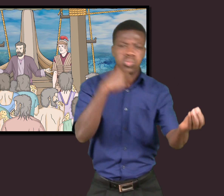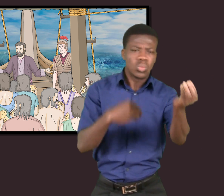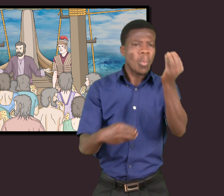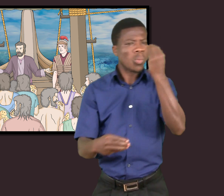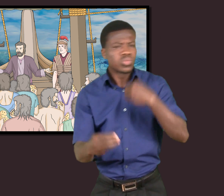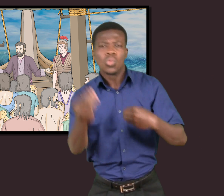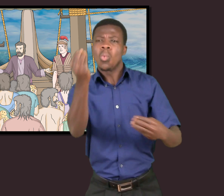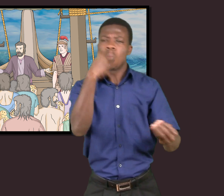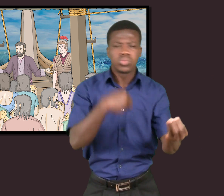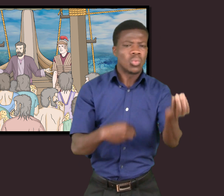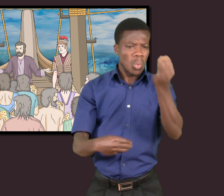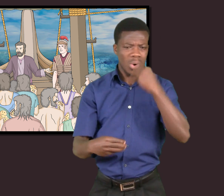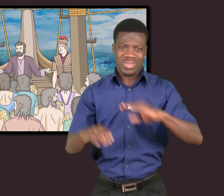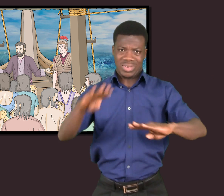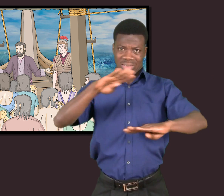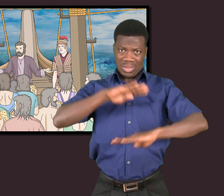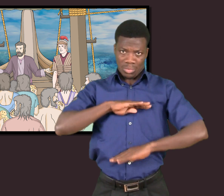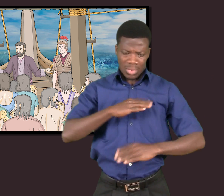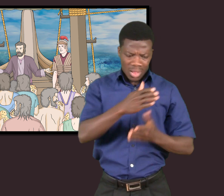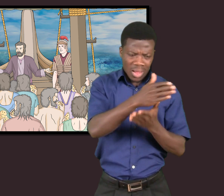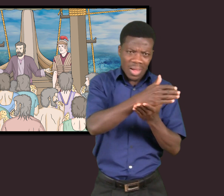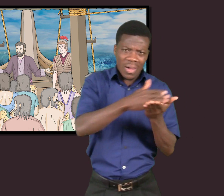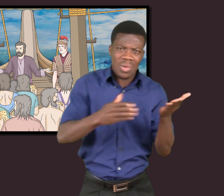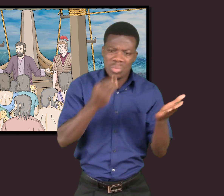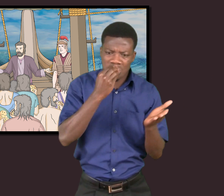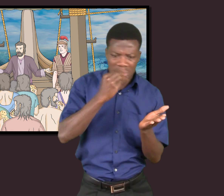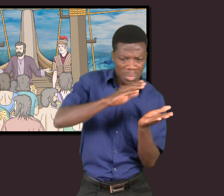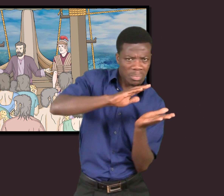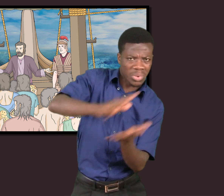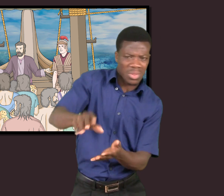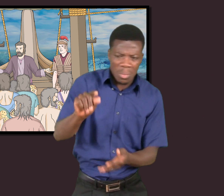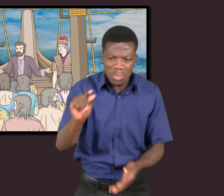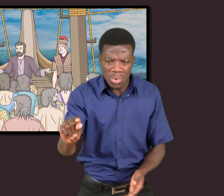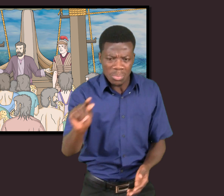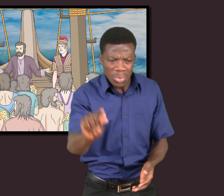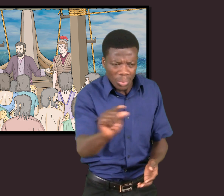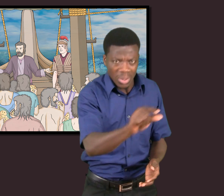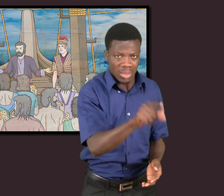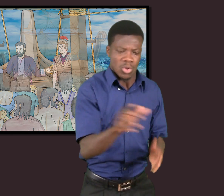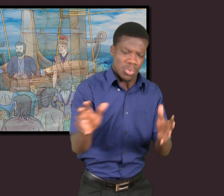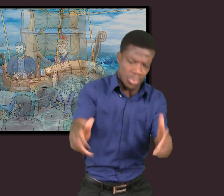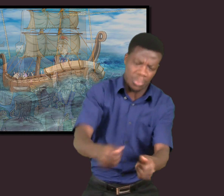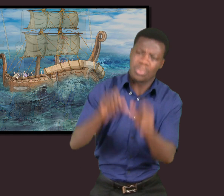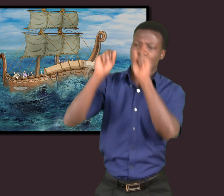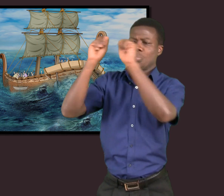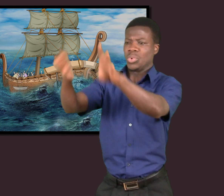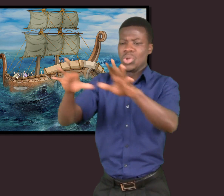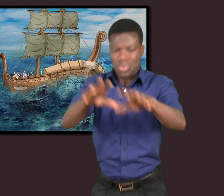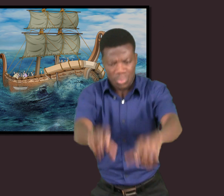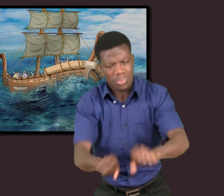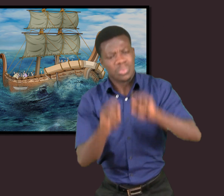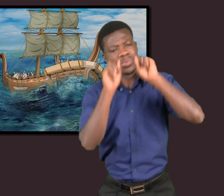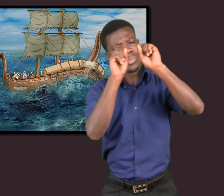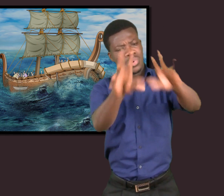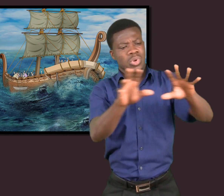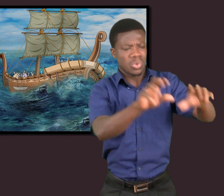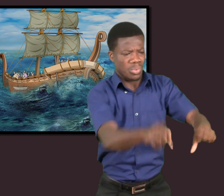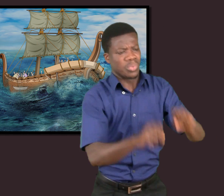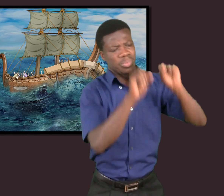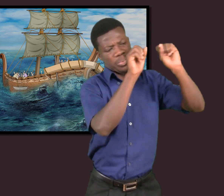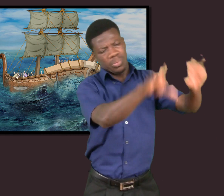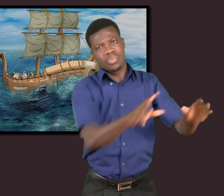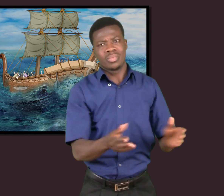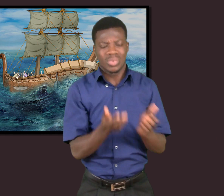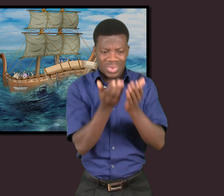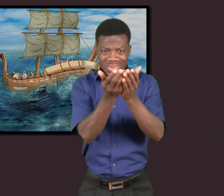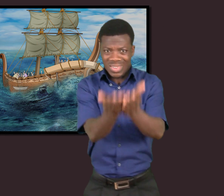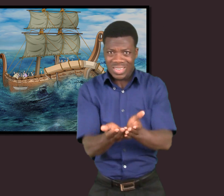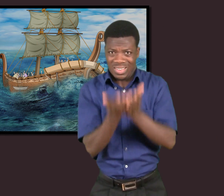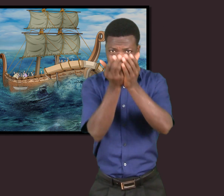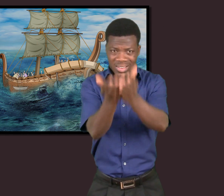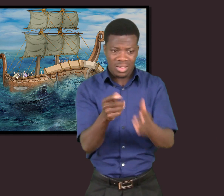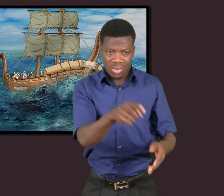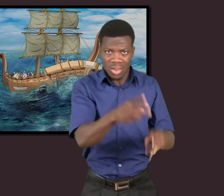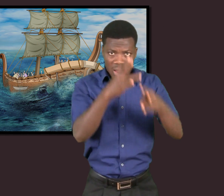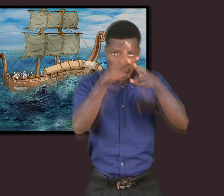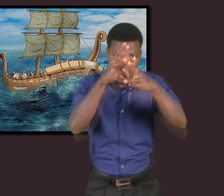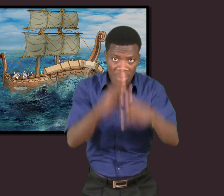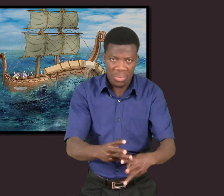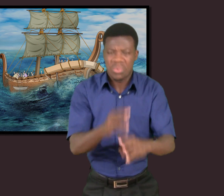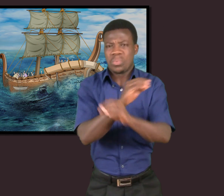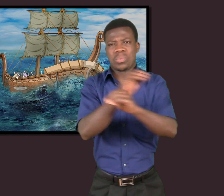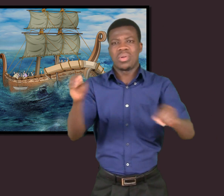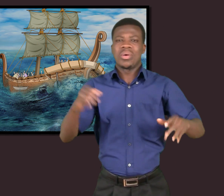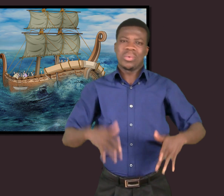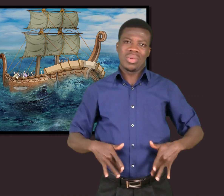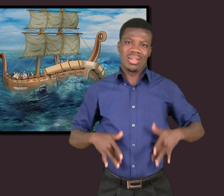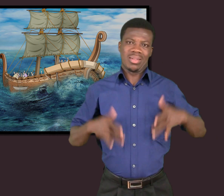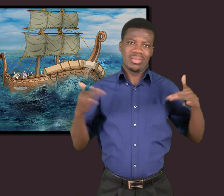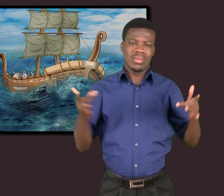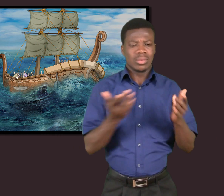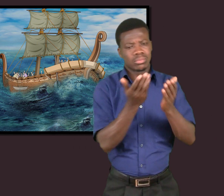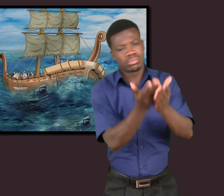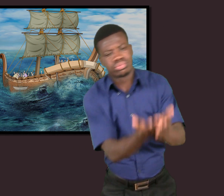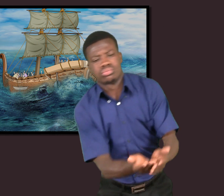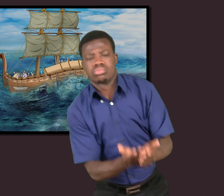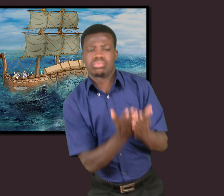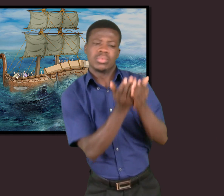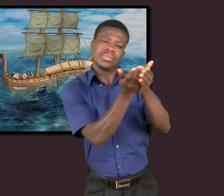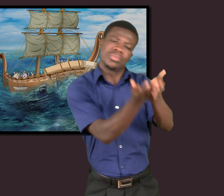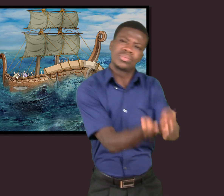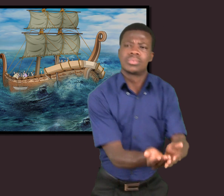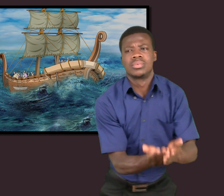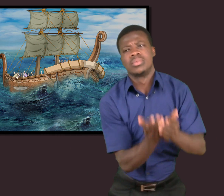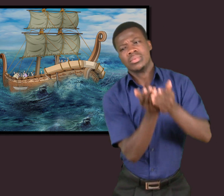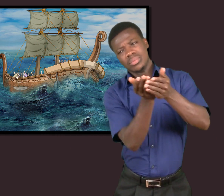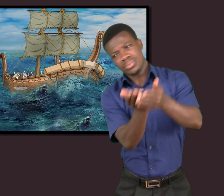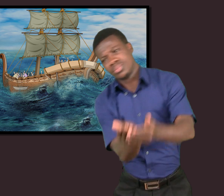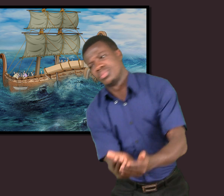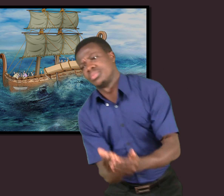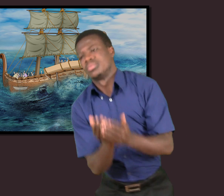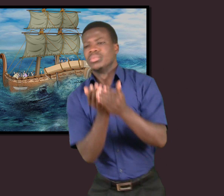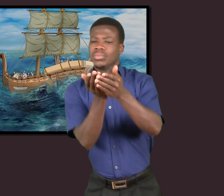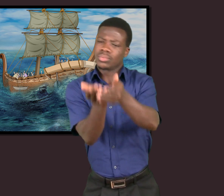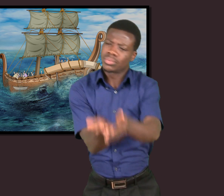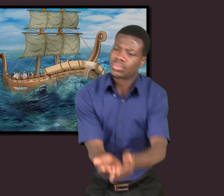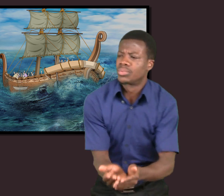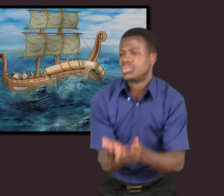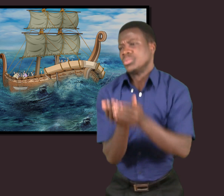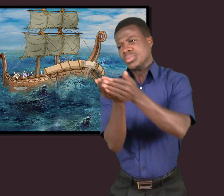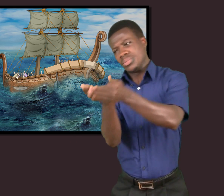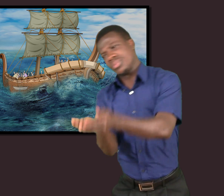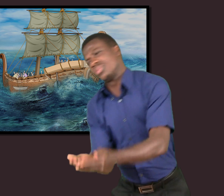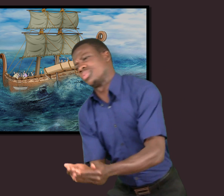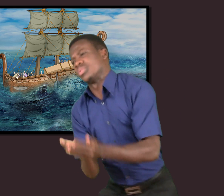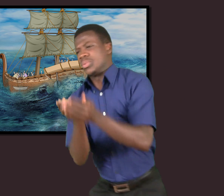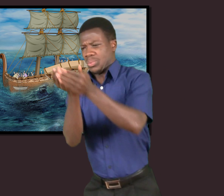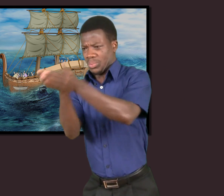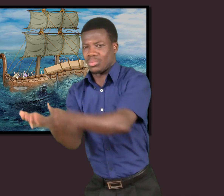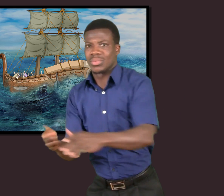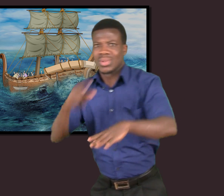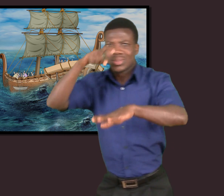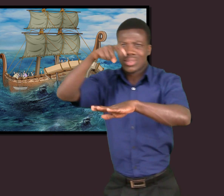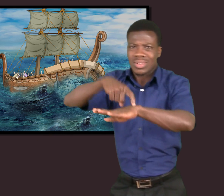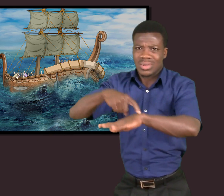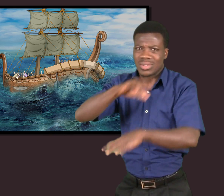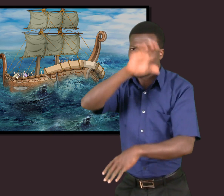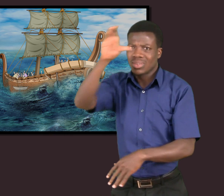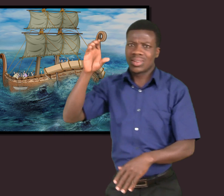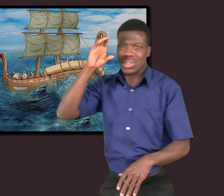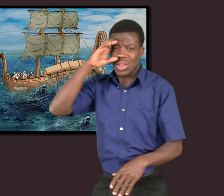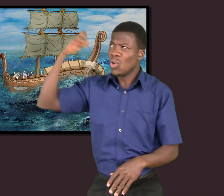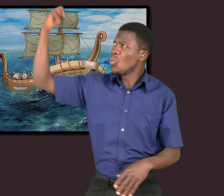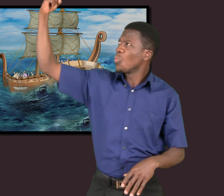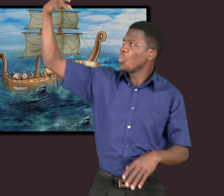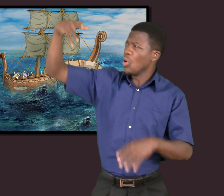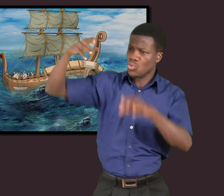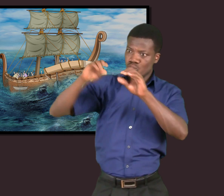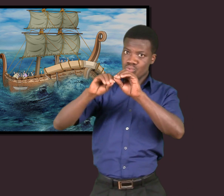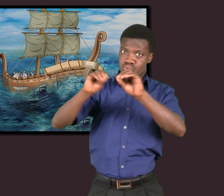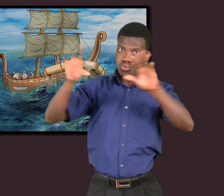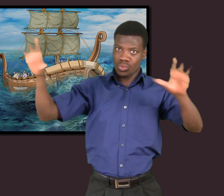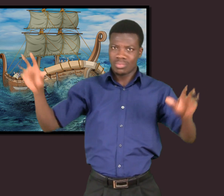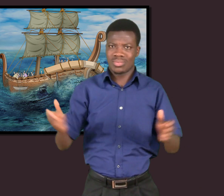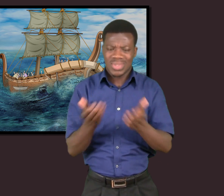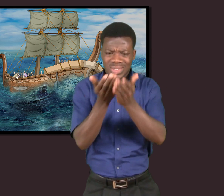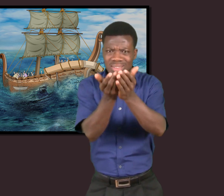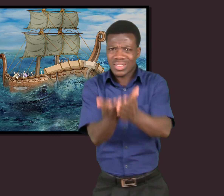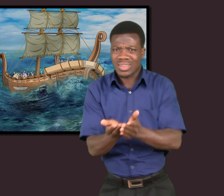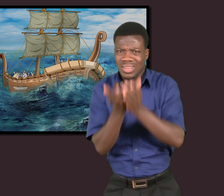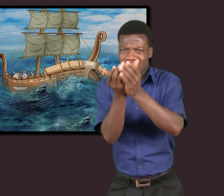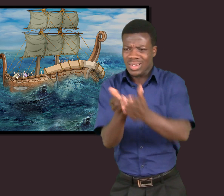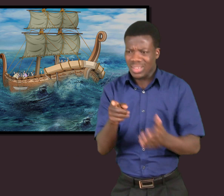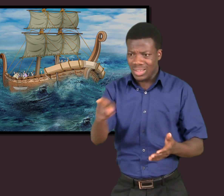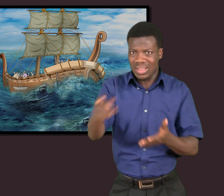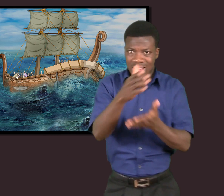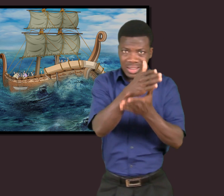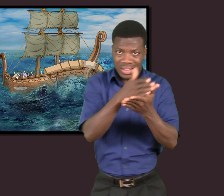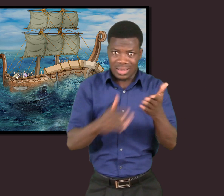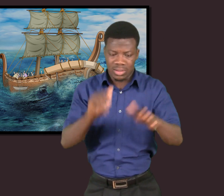After the men had eaten their fill, they lightened the ship by throwing the grain into the sea.